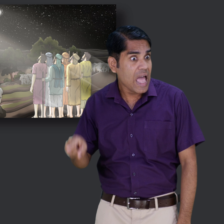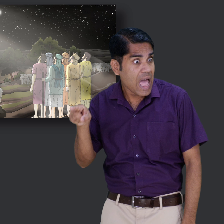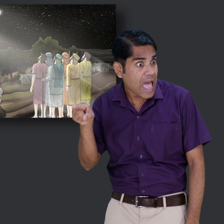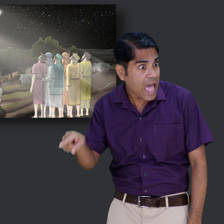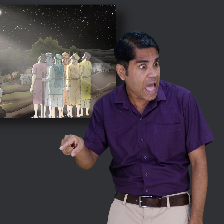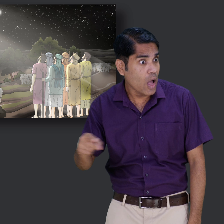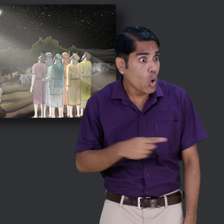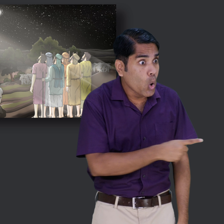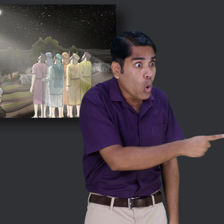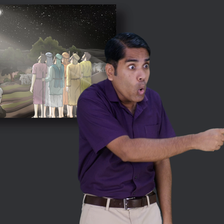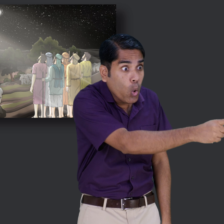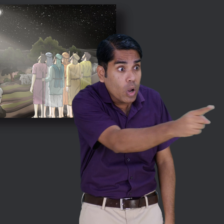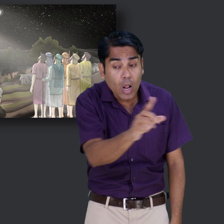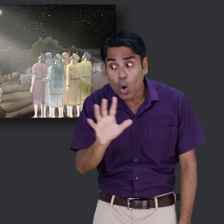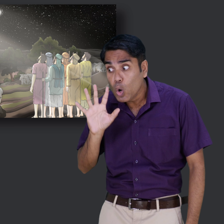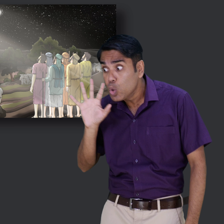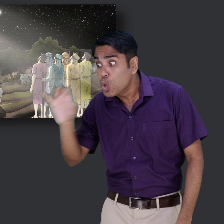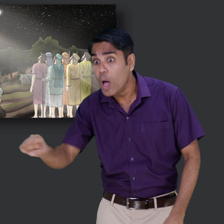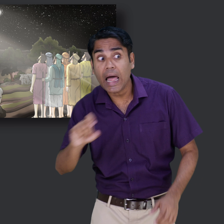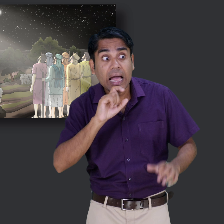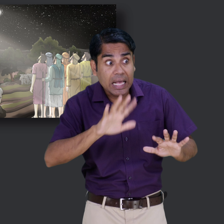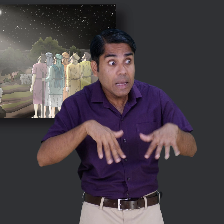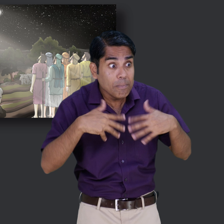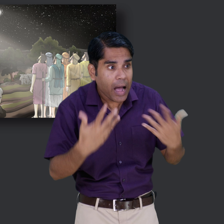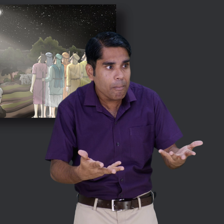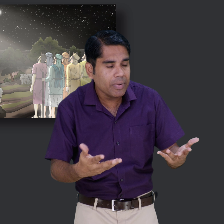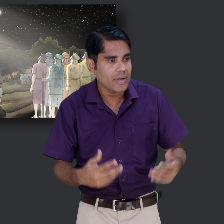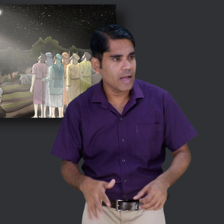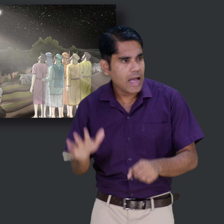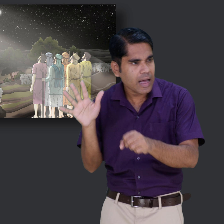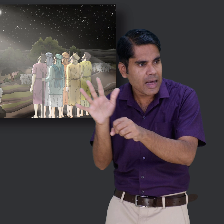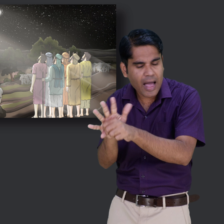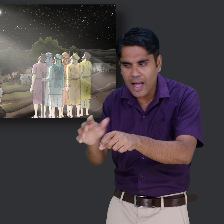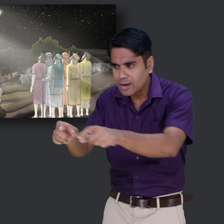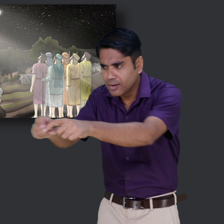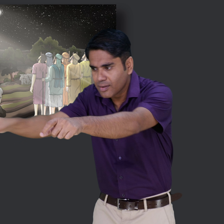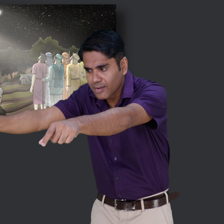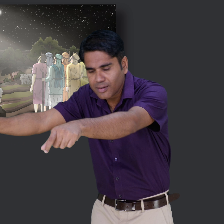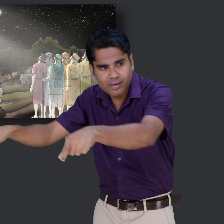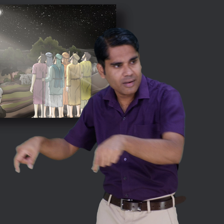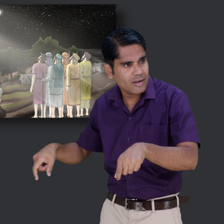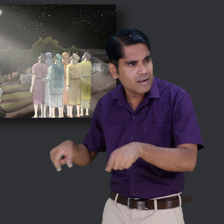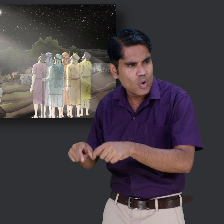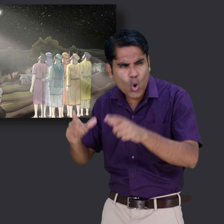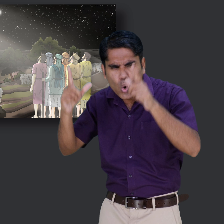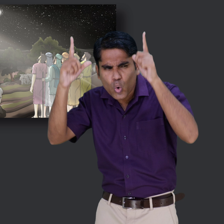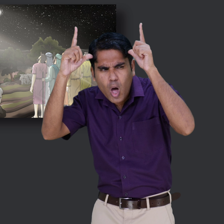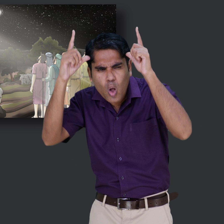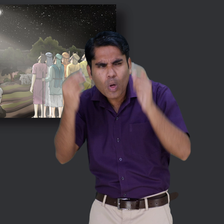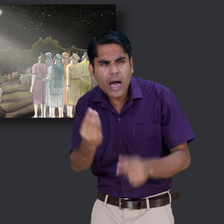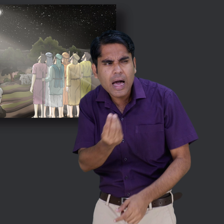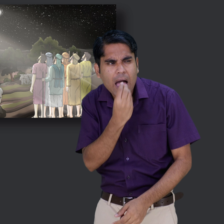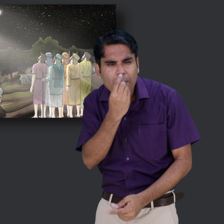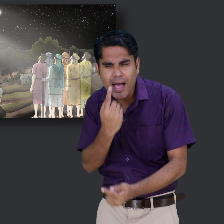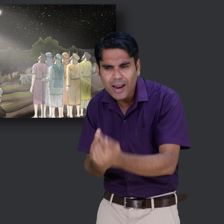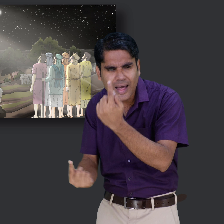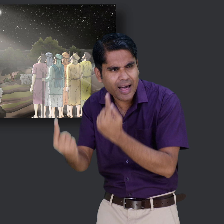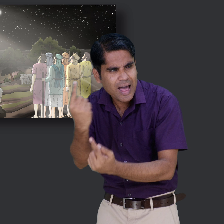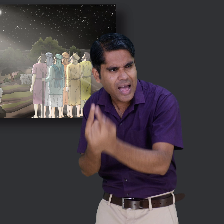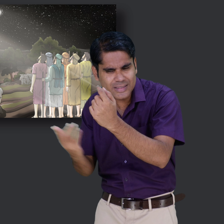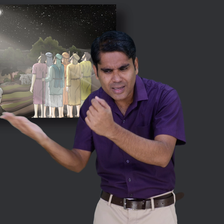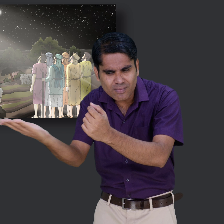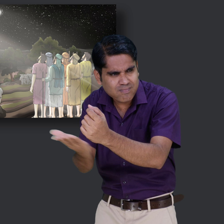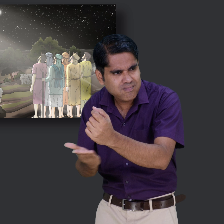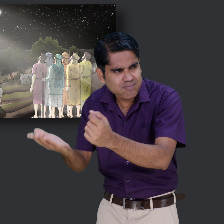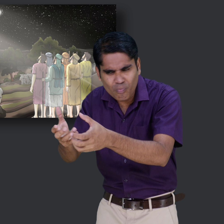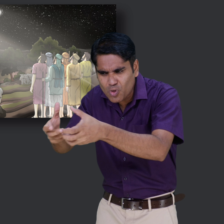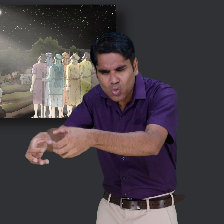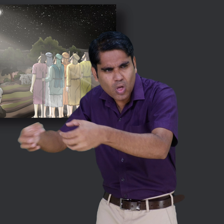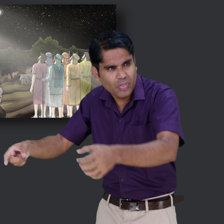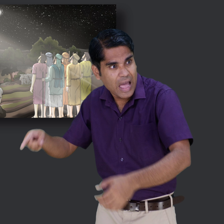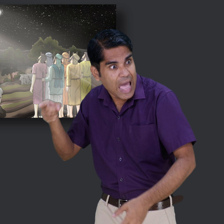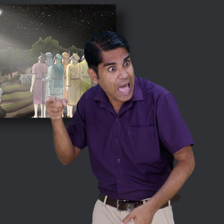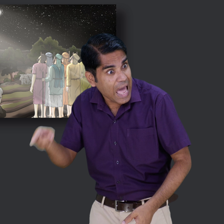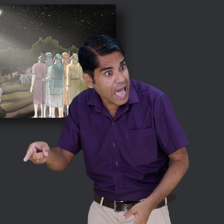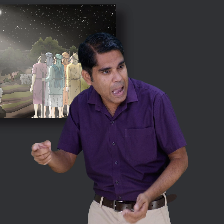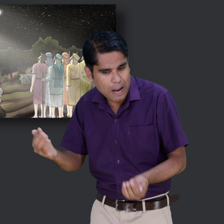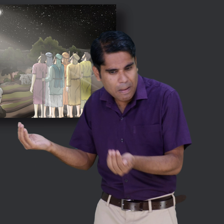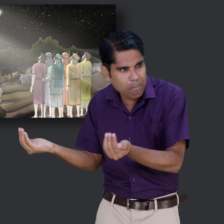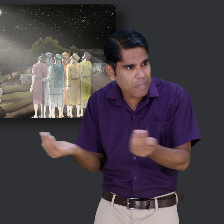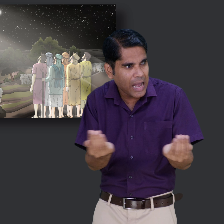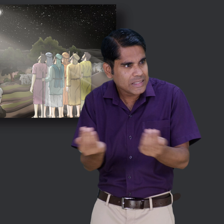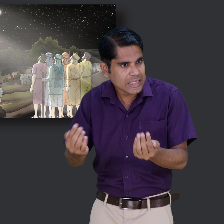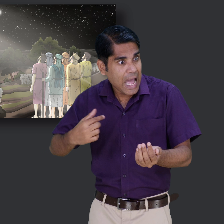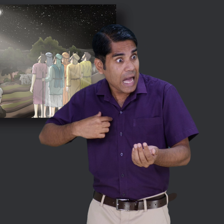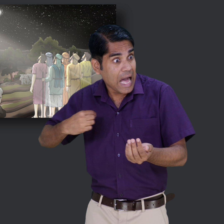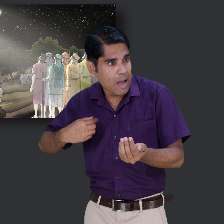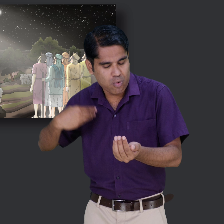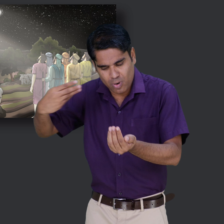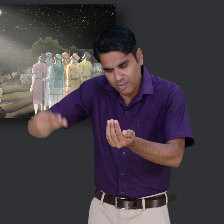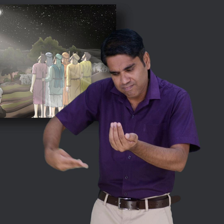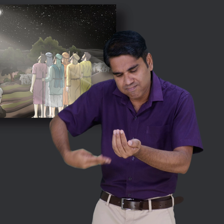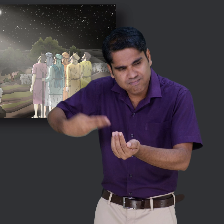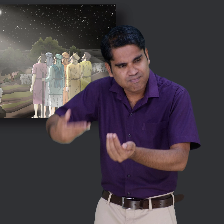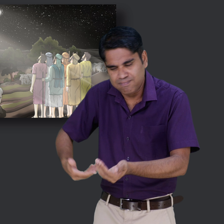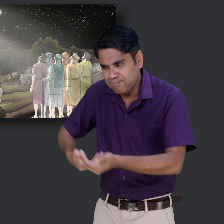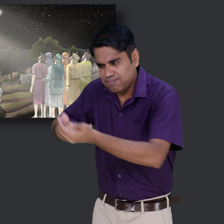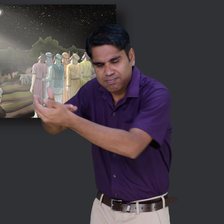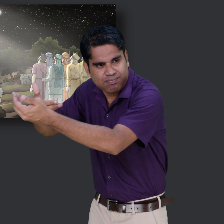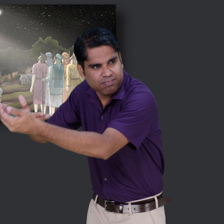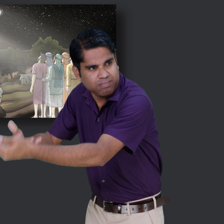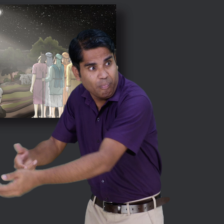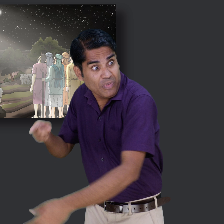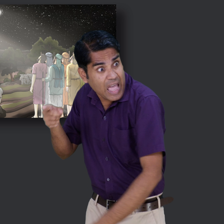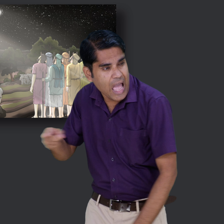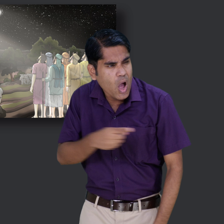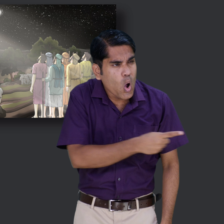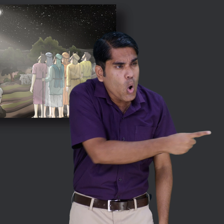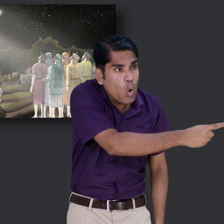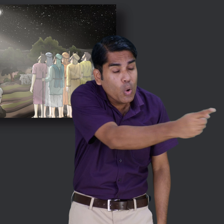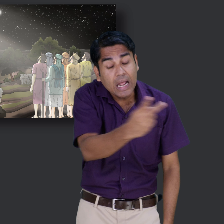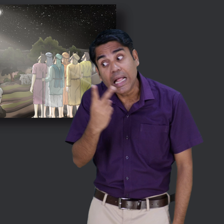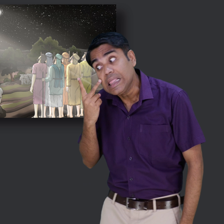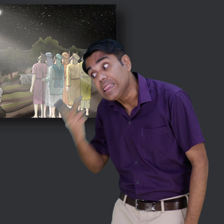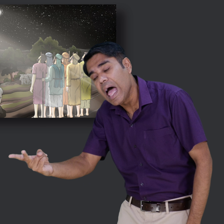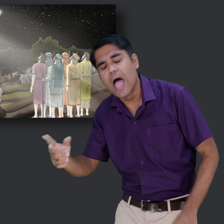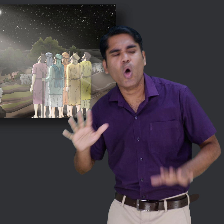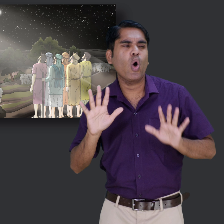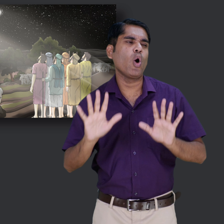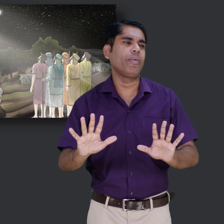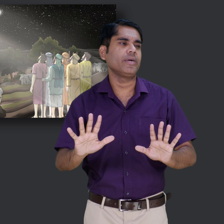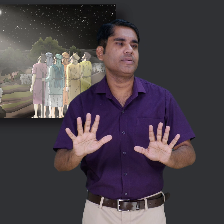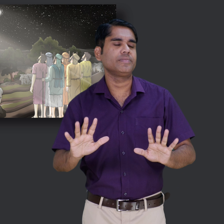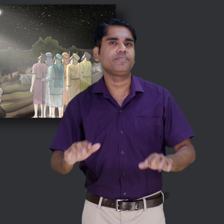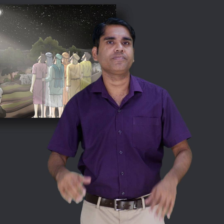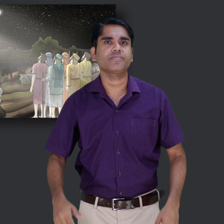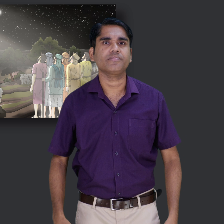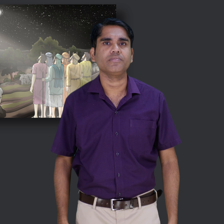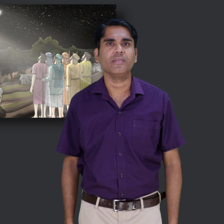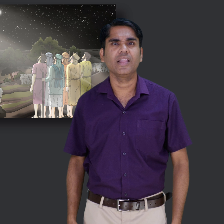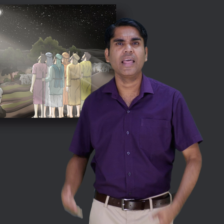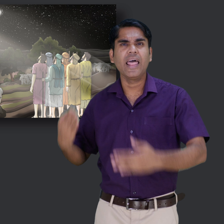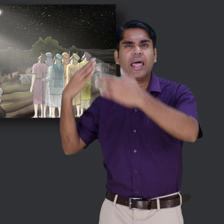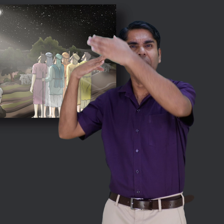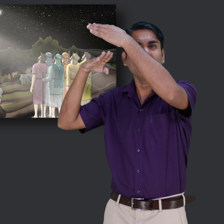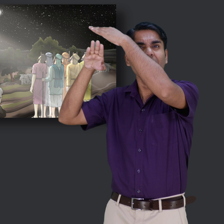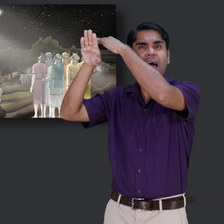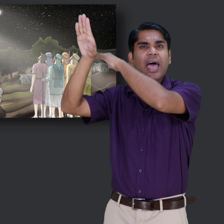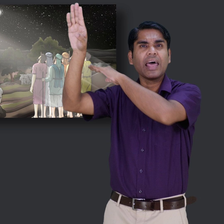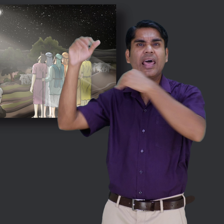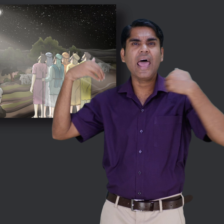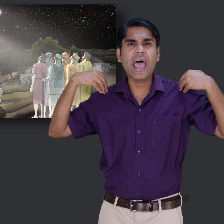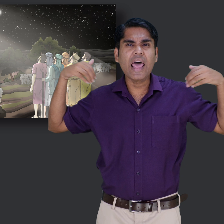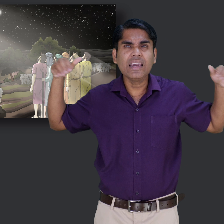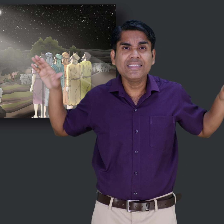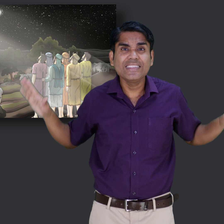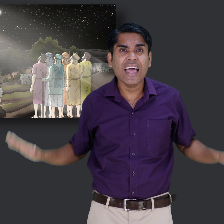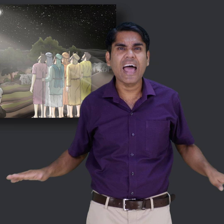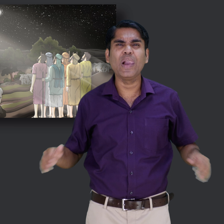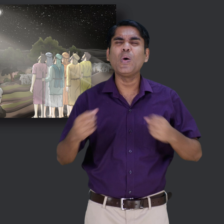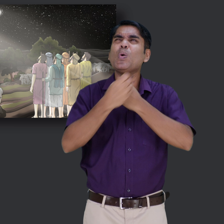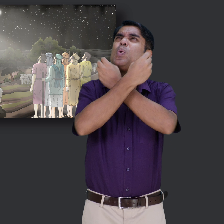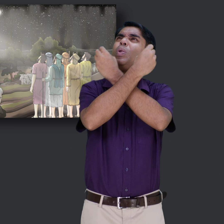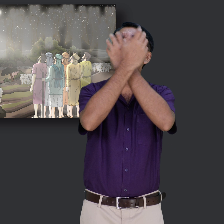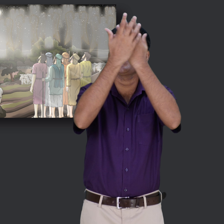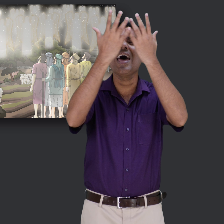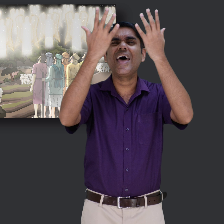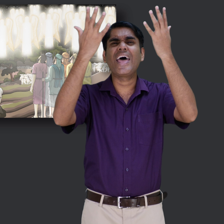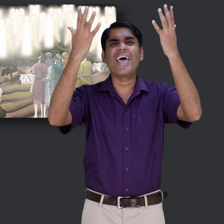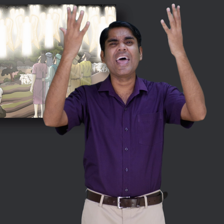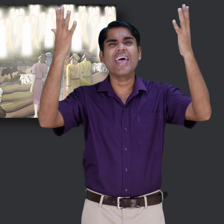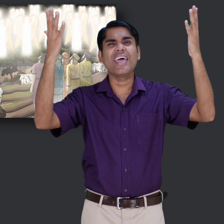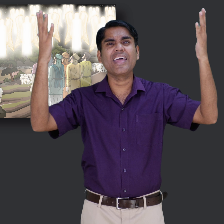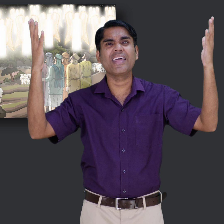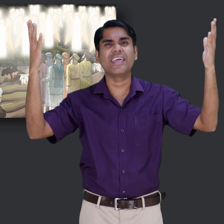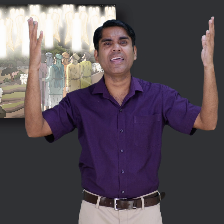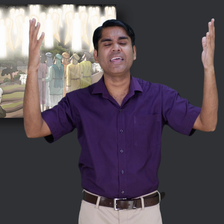And this will be a sign to you: You will find a baby wrapped in swaddling cloths and lying in a manger.”